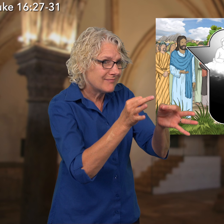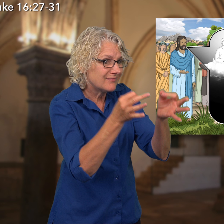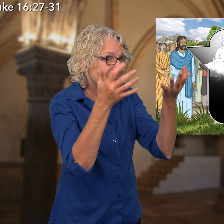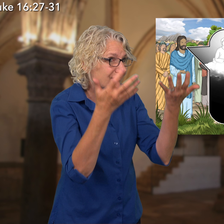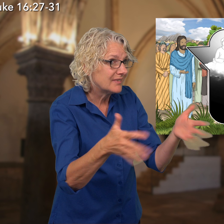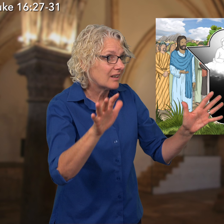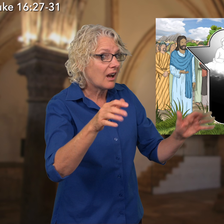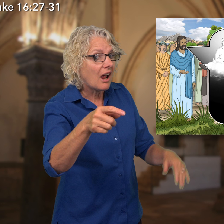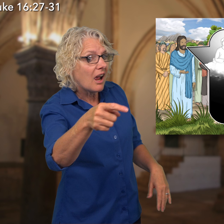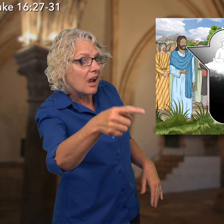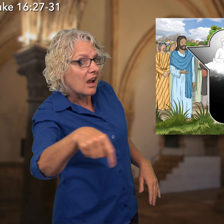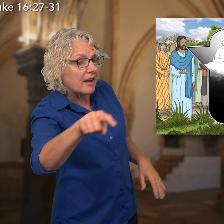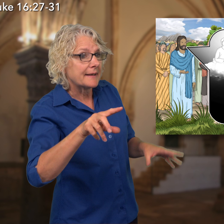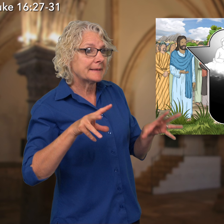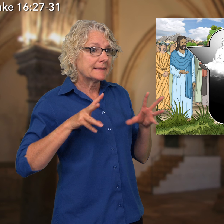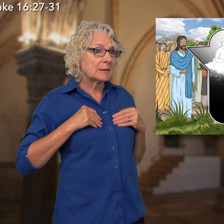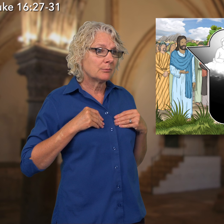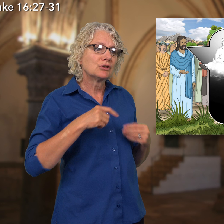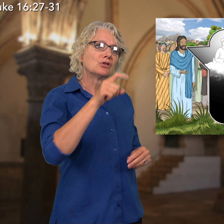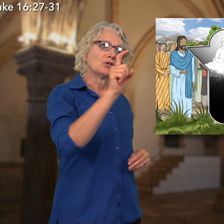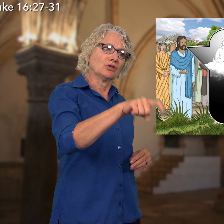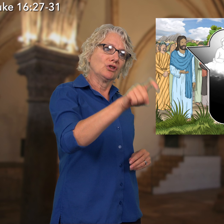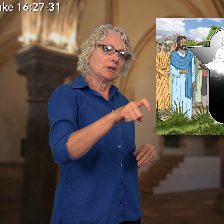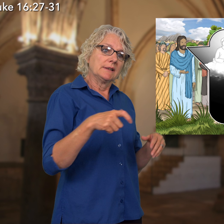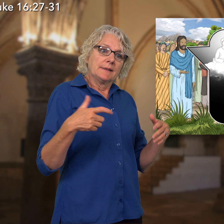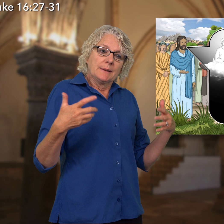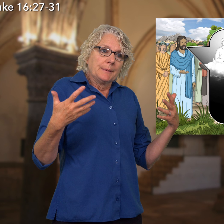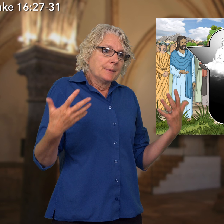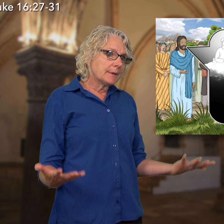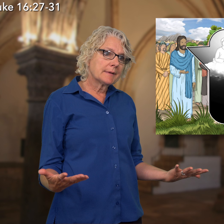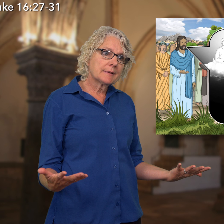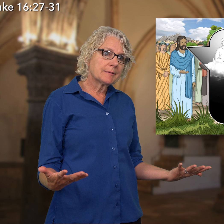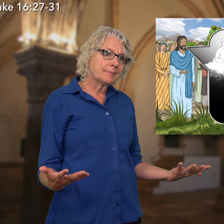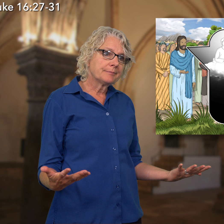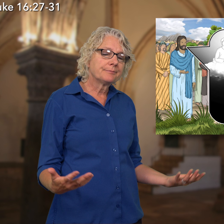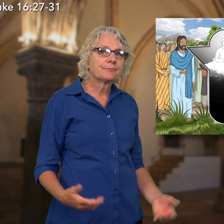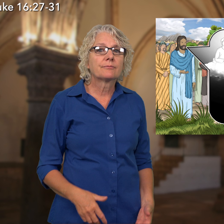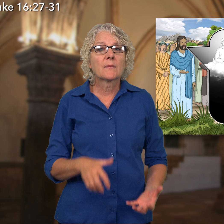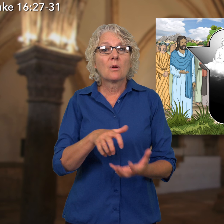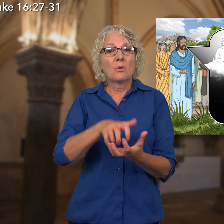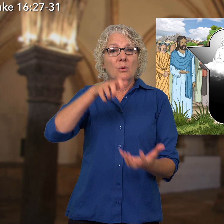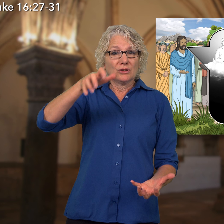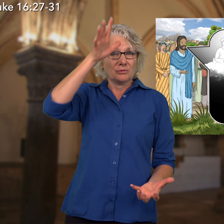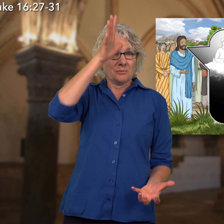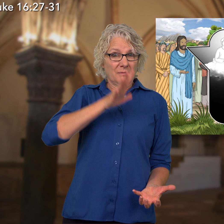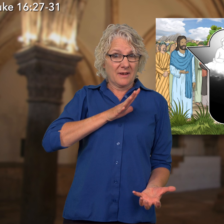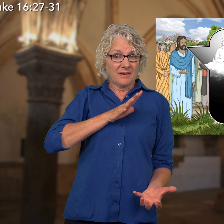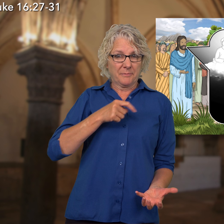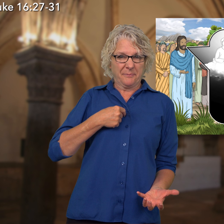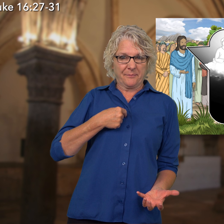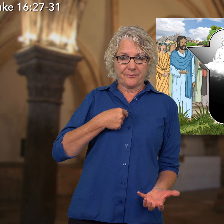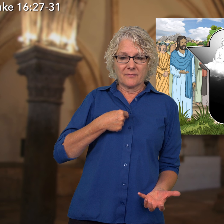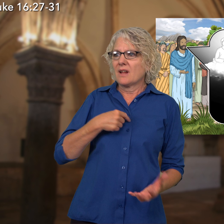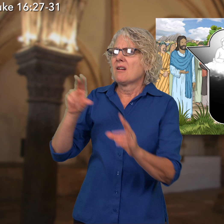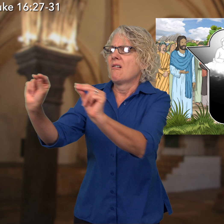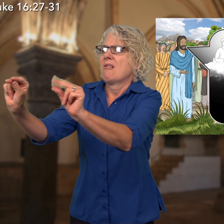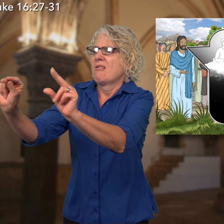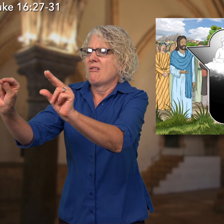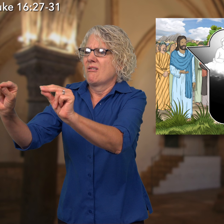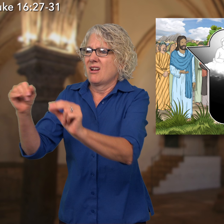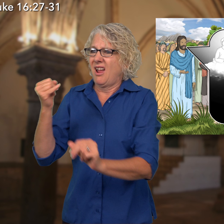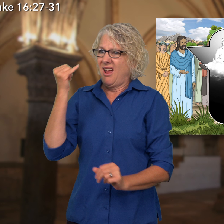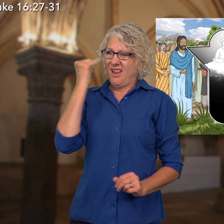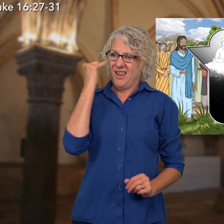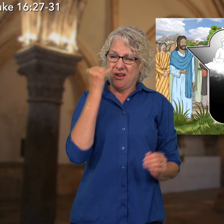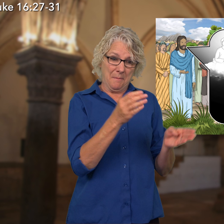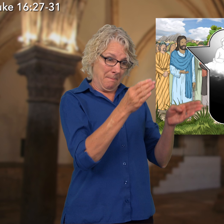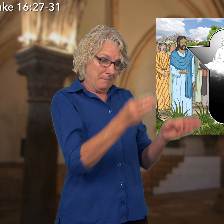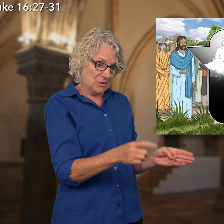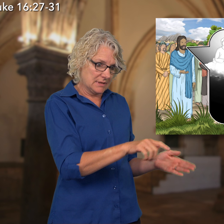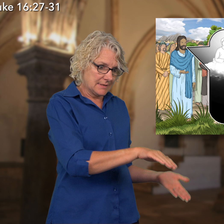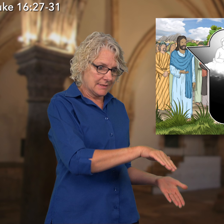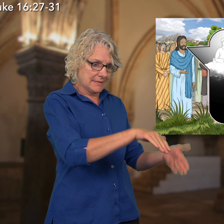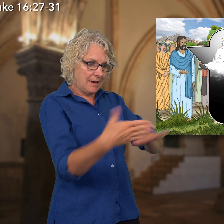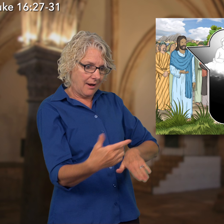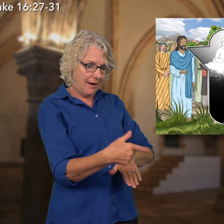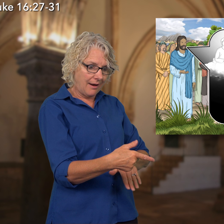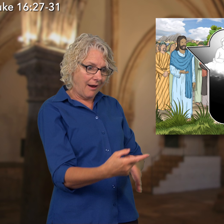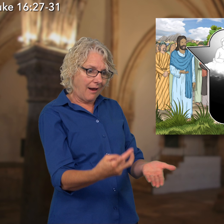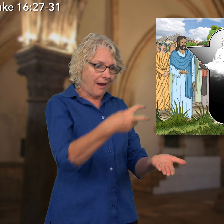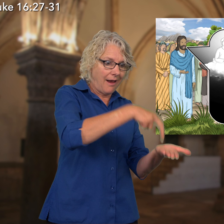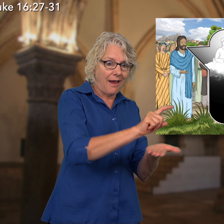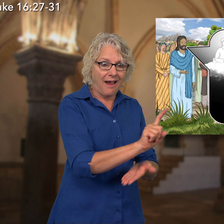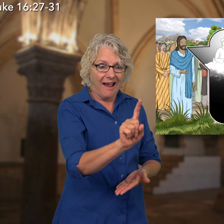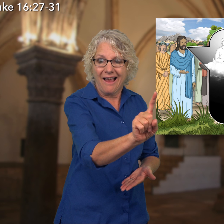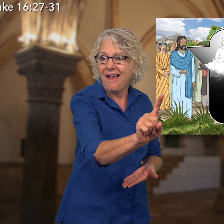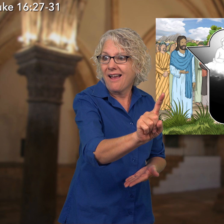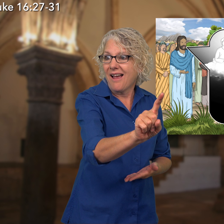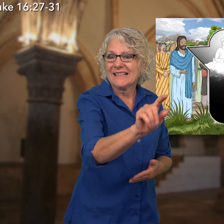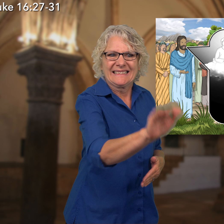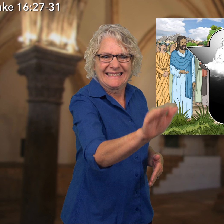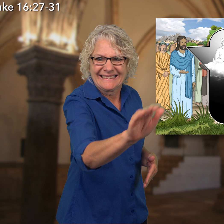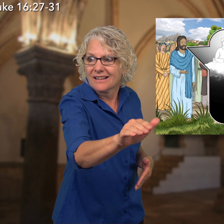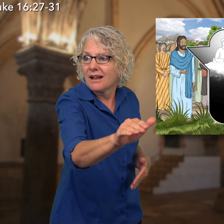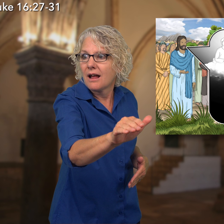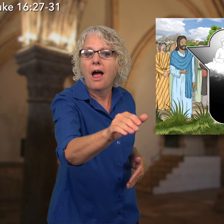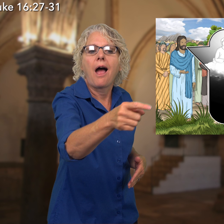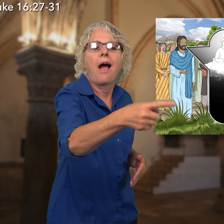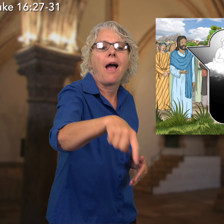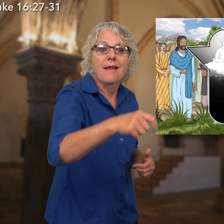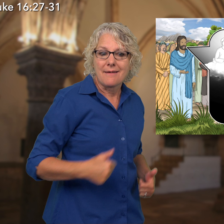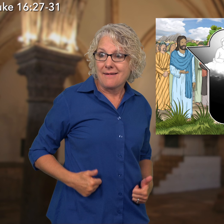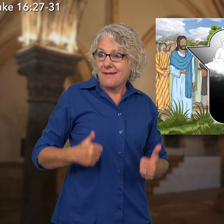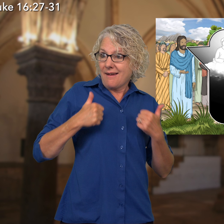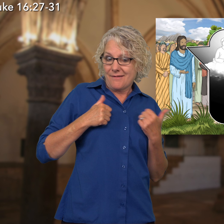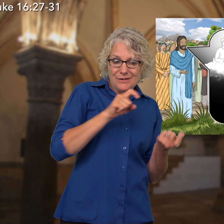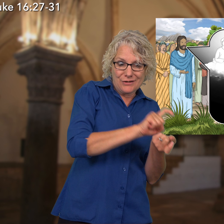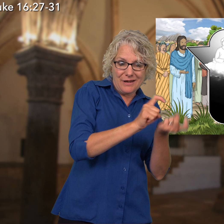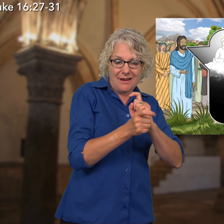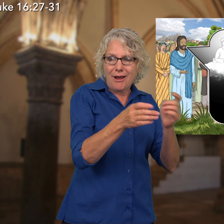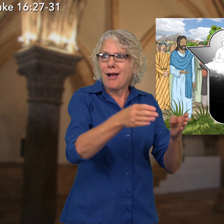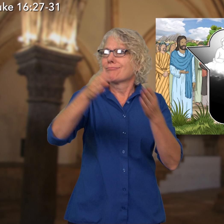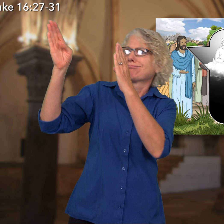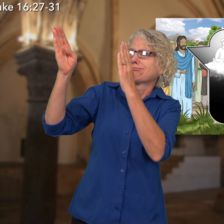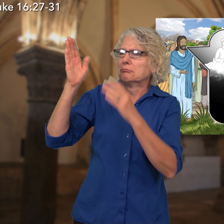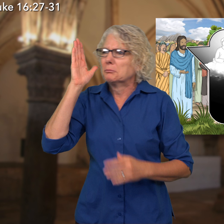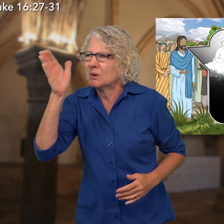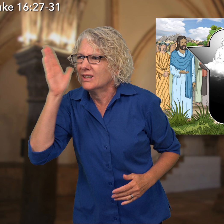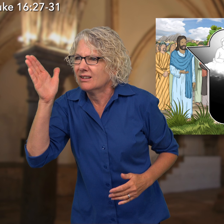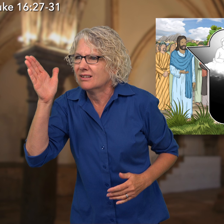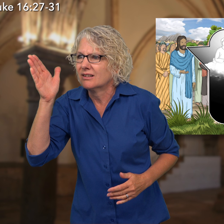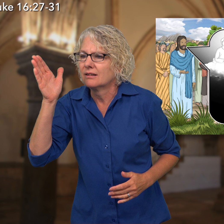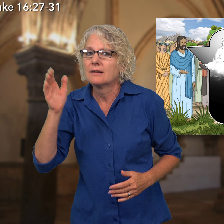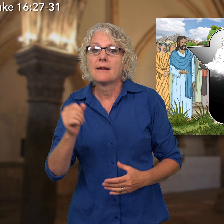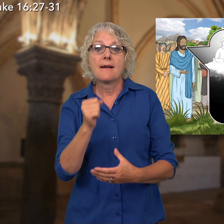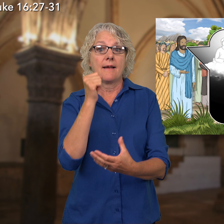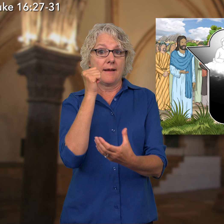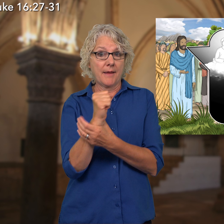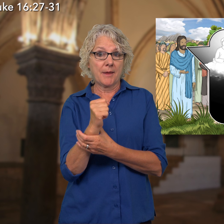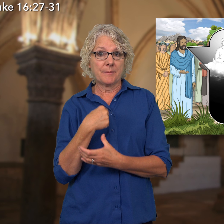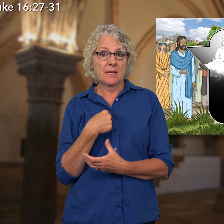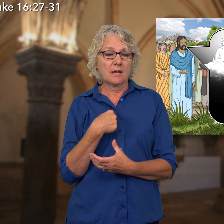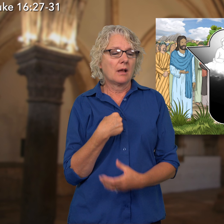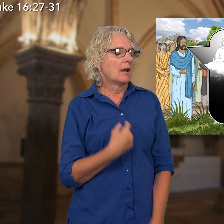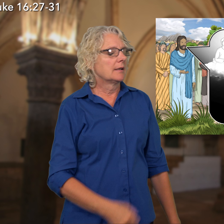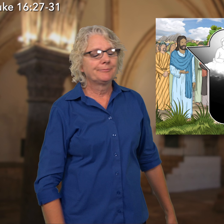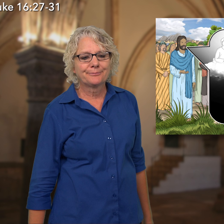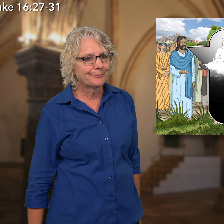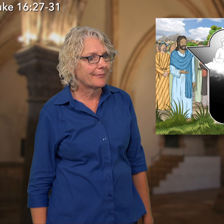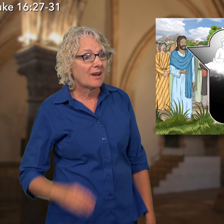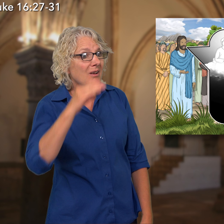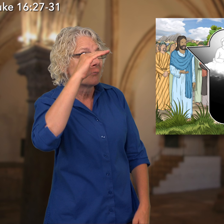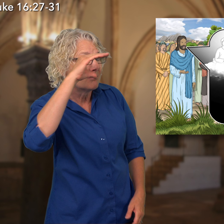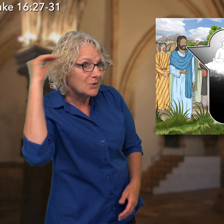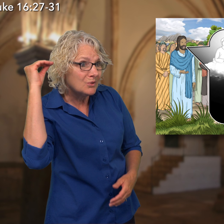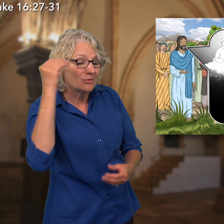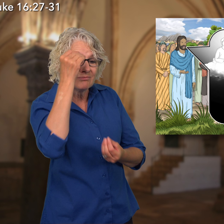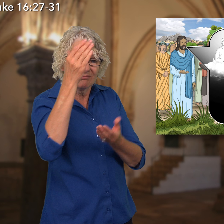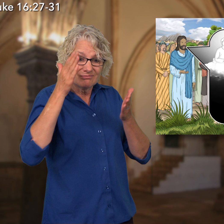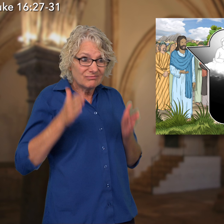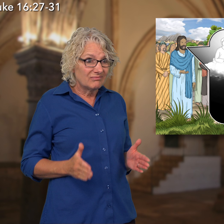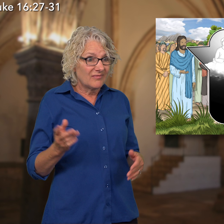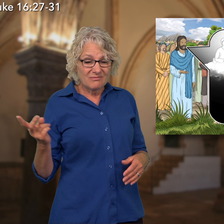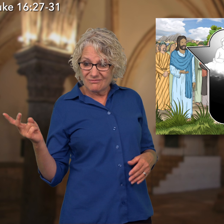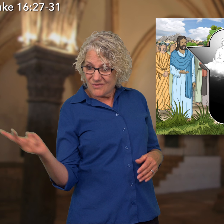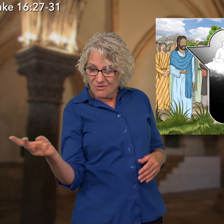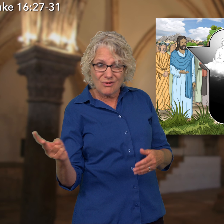let your brothers listen to them.’ ‘No, father Abraham,’ he said, ‘but if someone is sent to them from the dead, they will repent.’